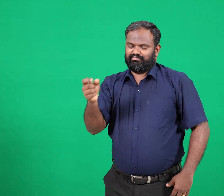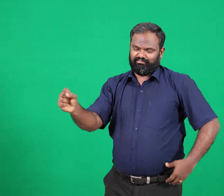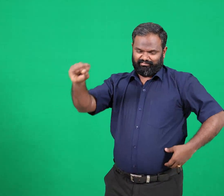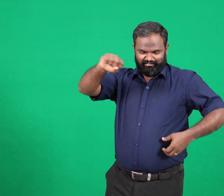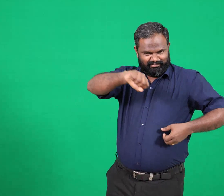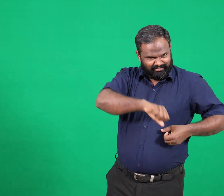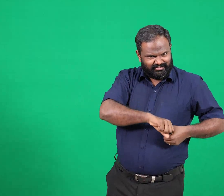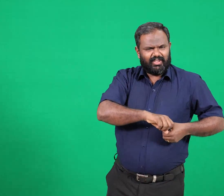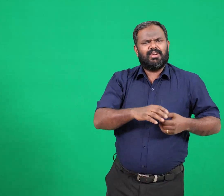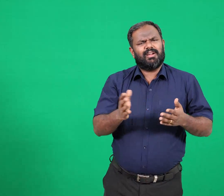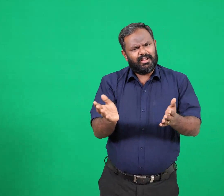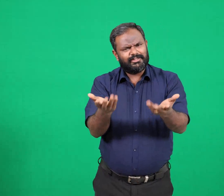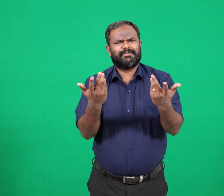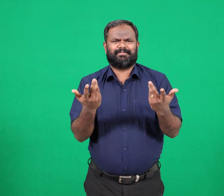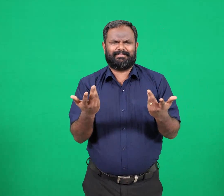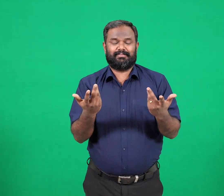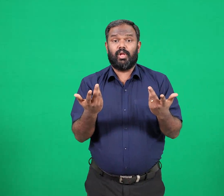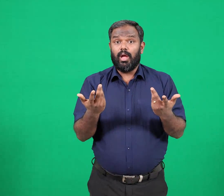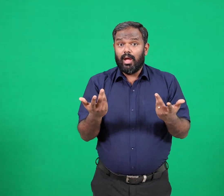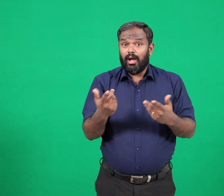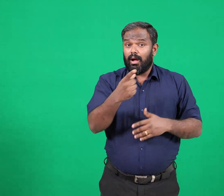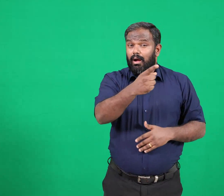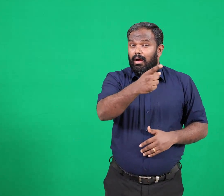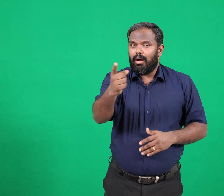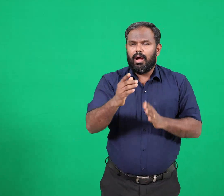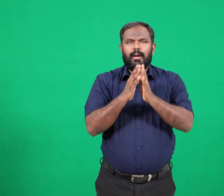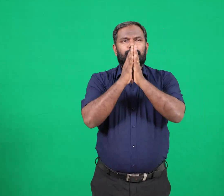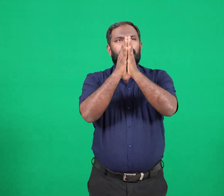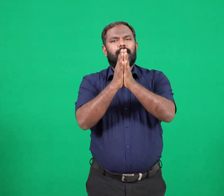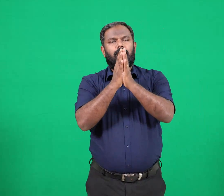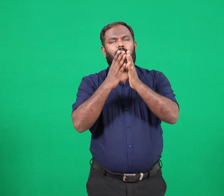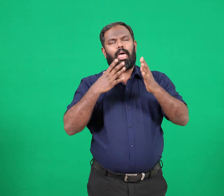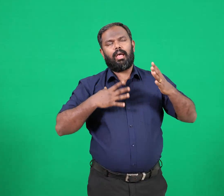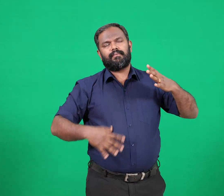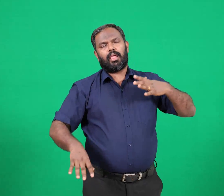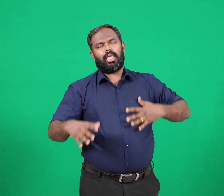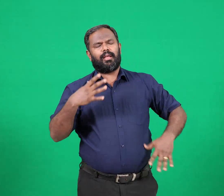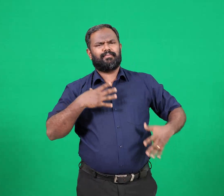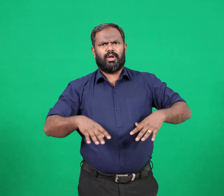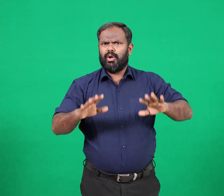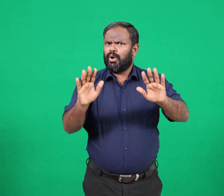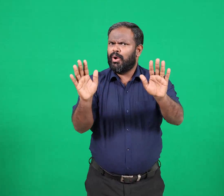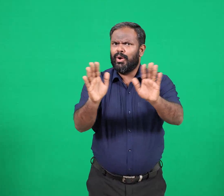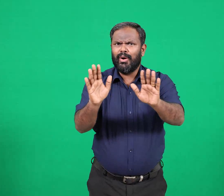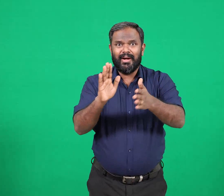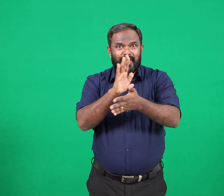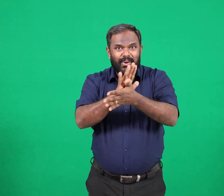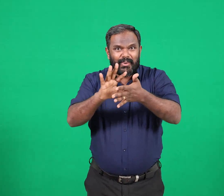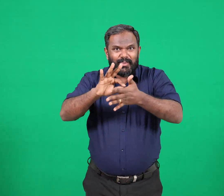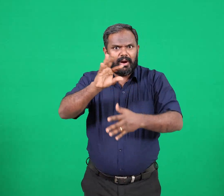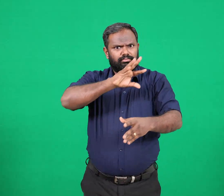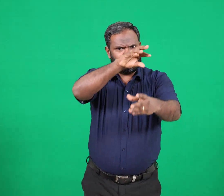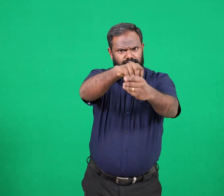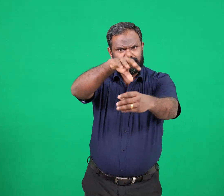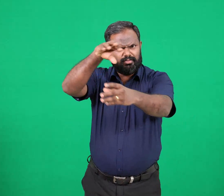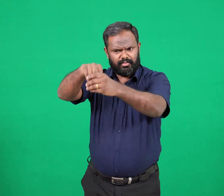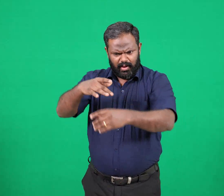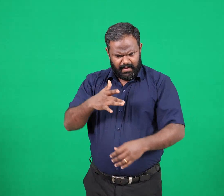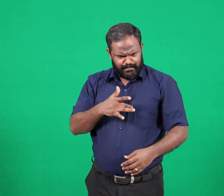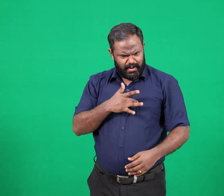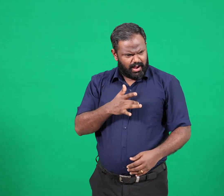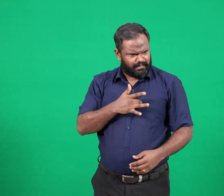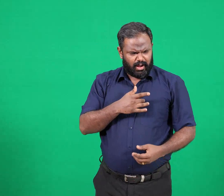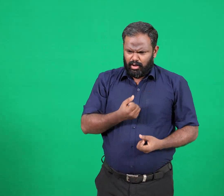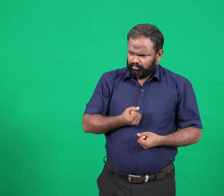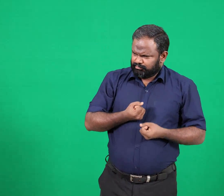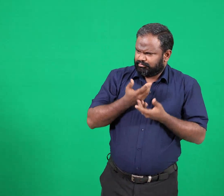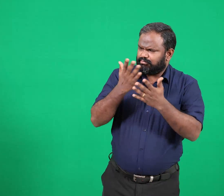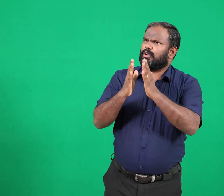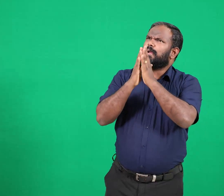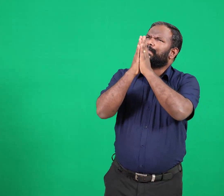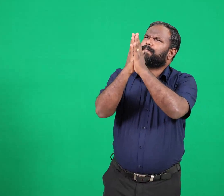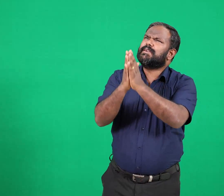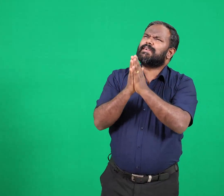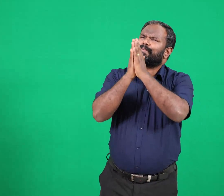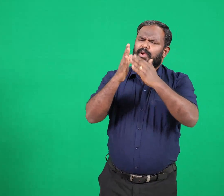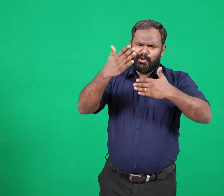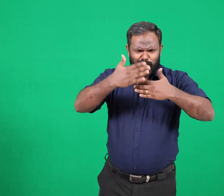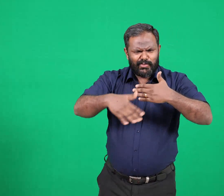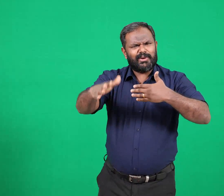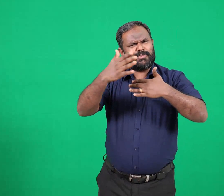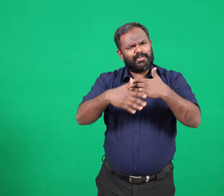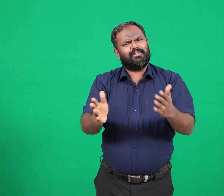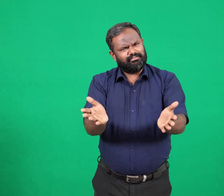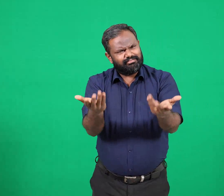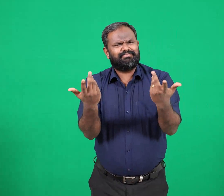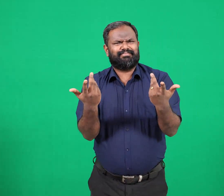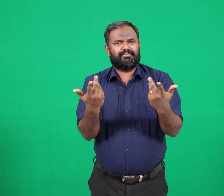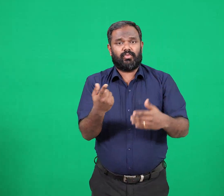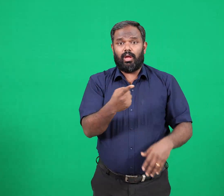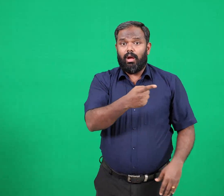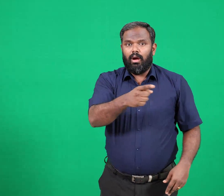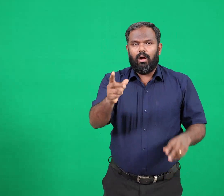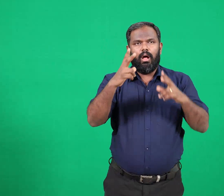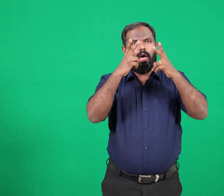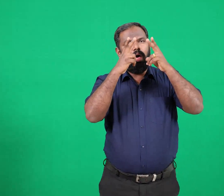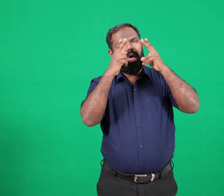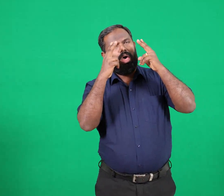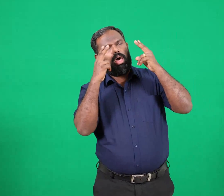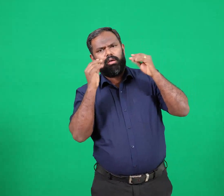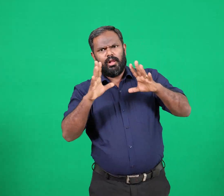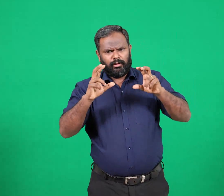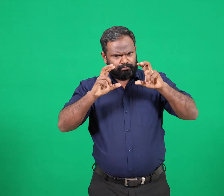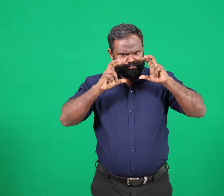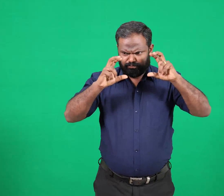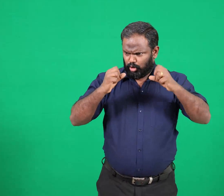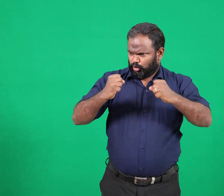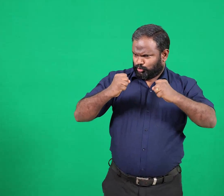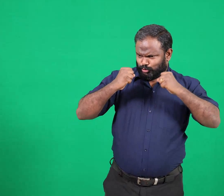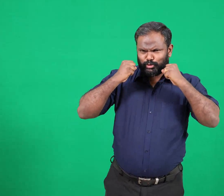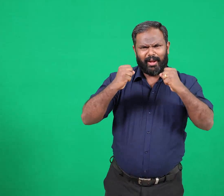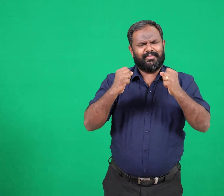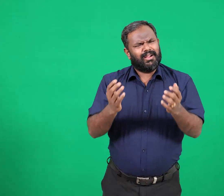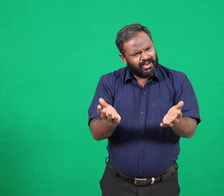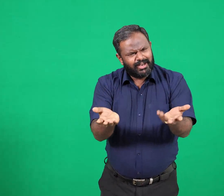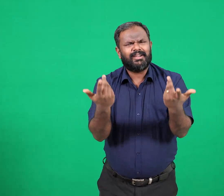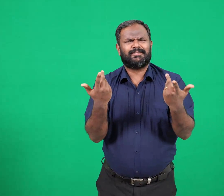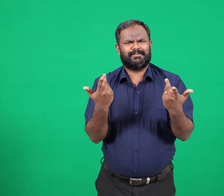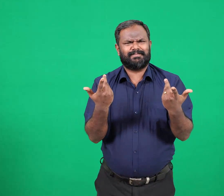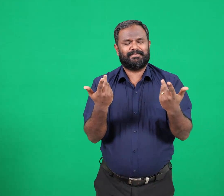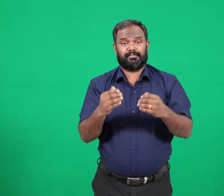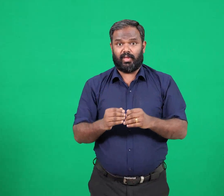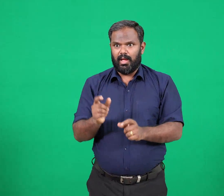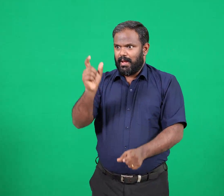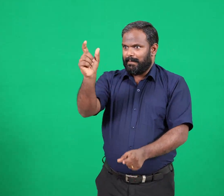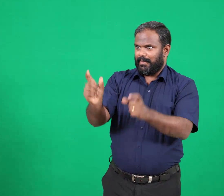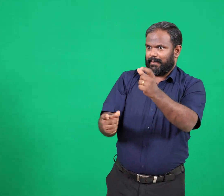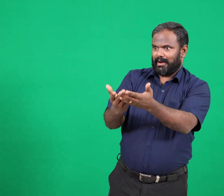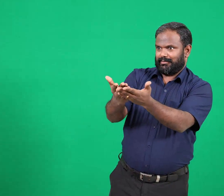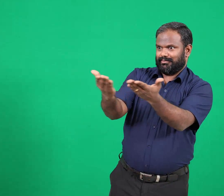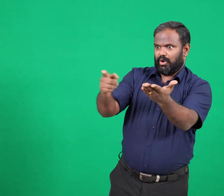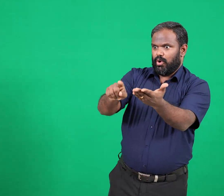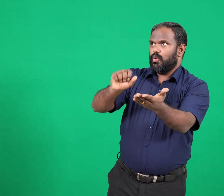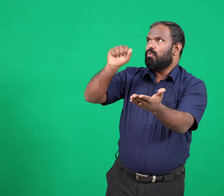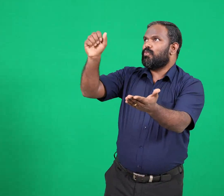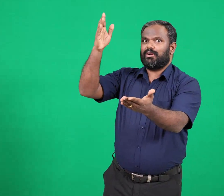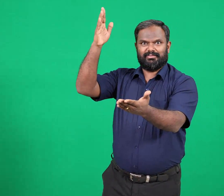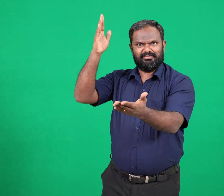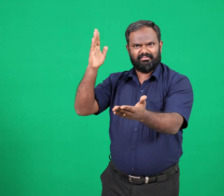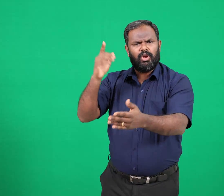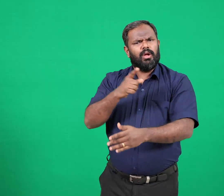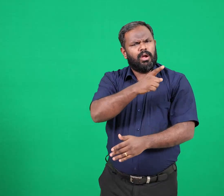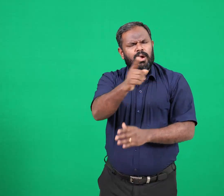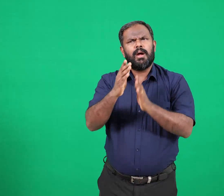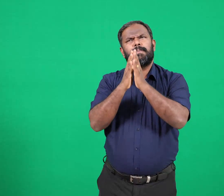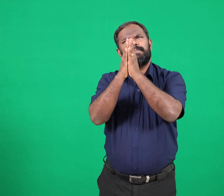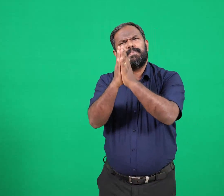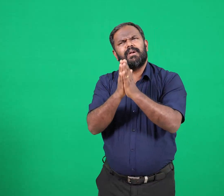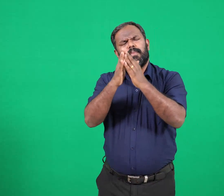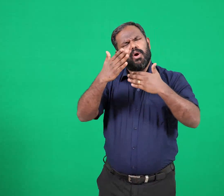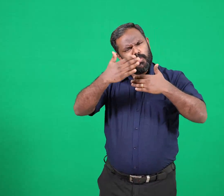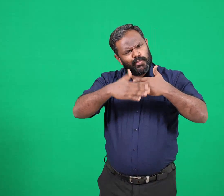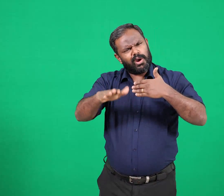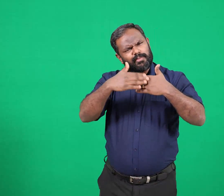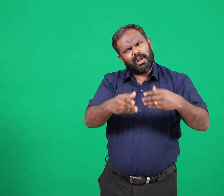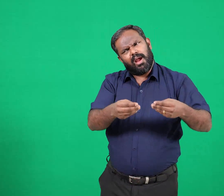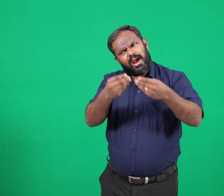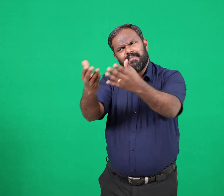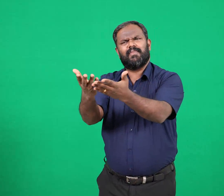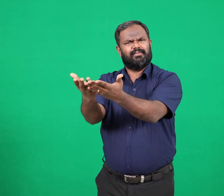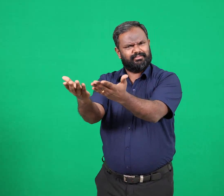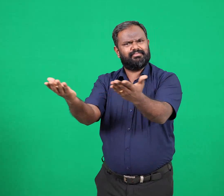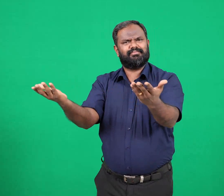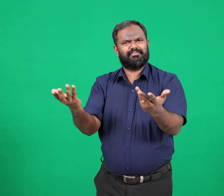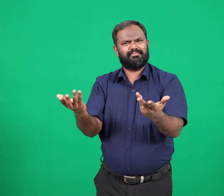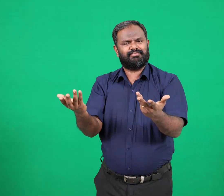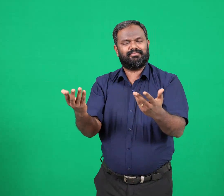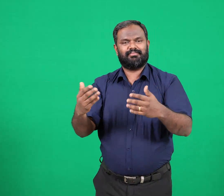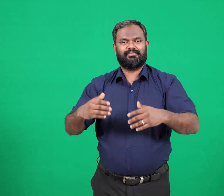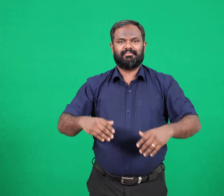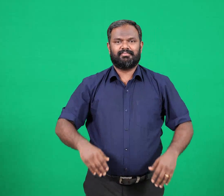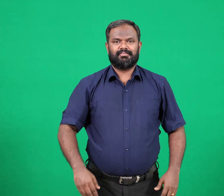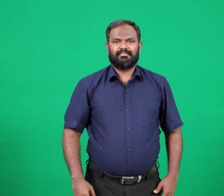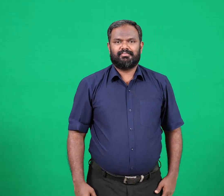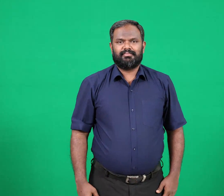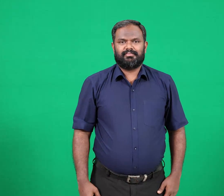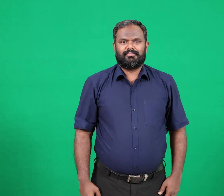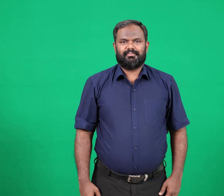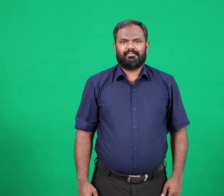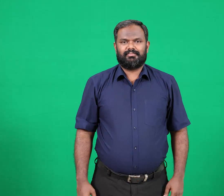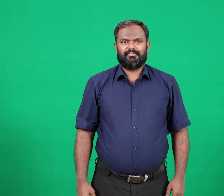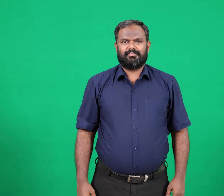Pray in the Spirit at all times, with every kind of prayer and petition. To this end, stay alert with all perseverance in your prayers for all the saints.